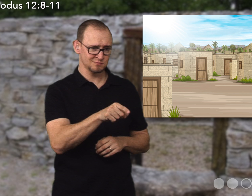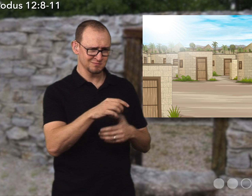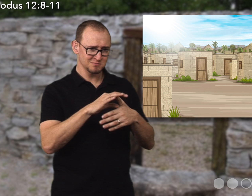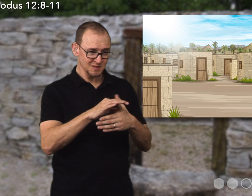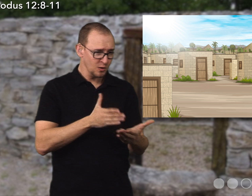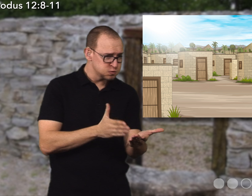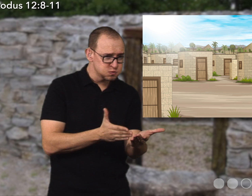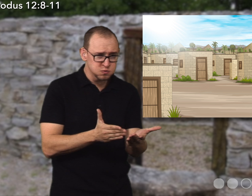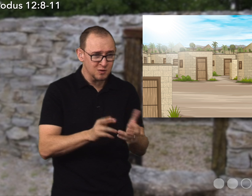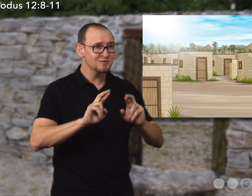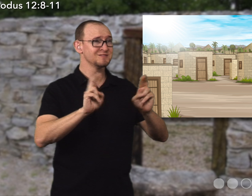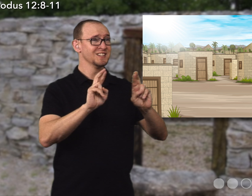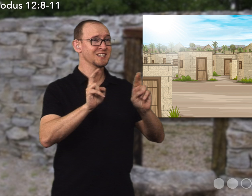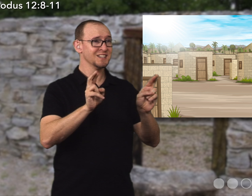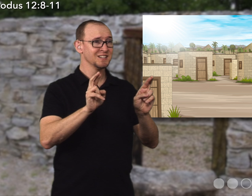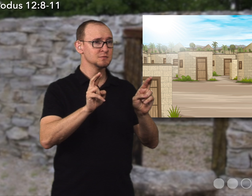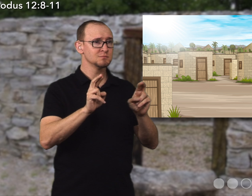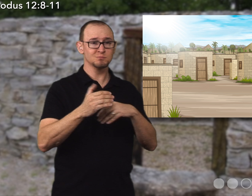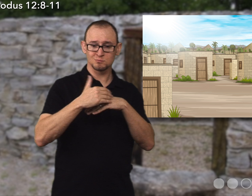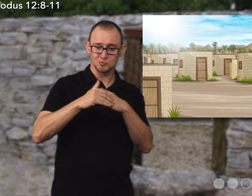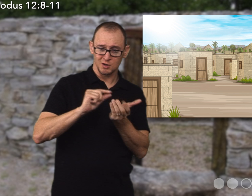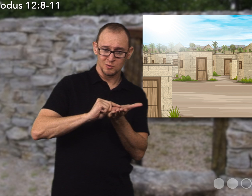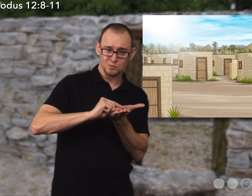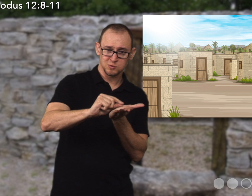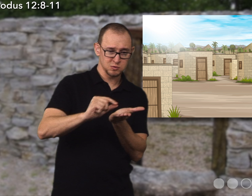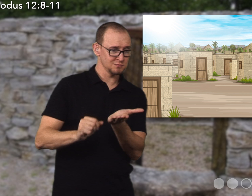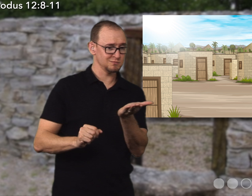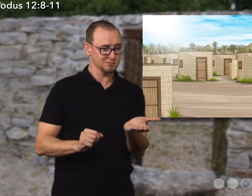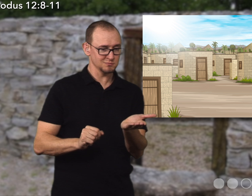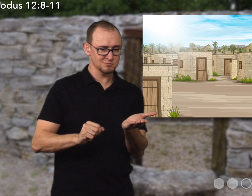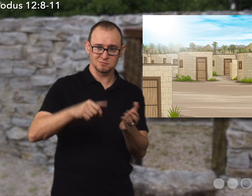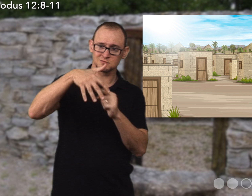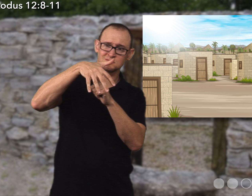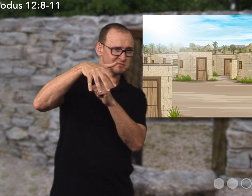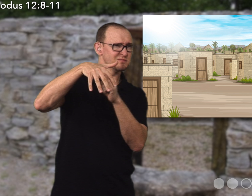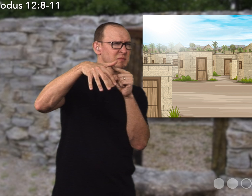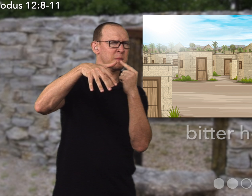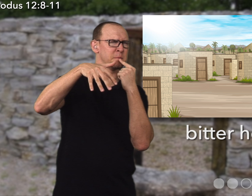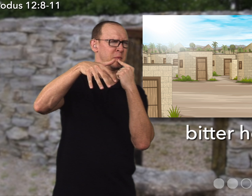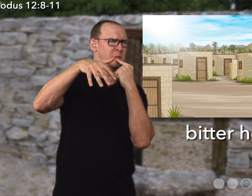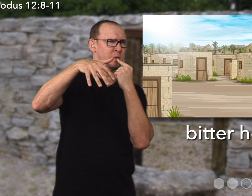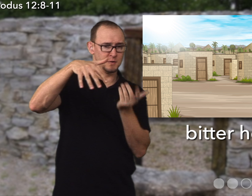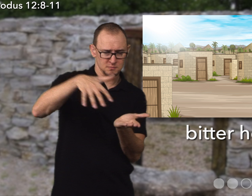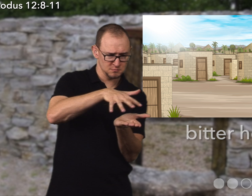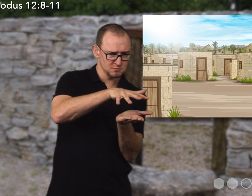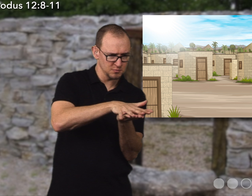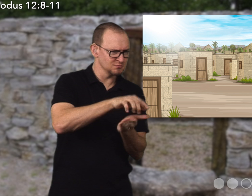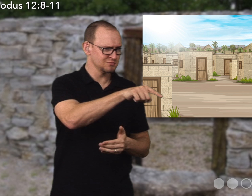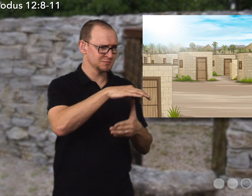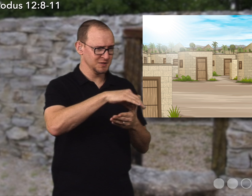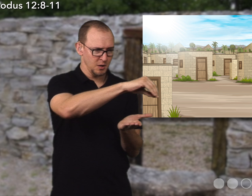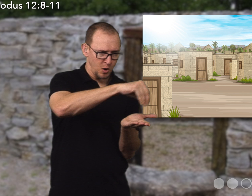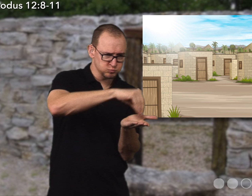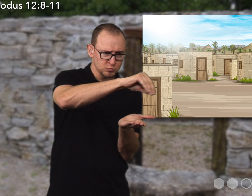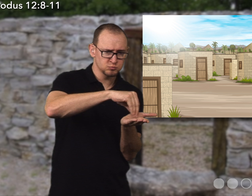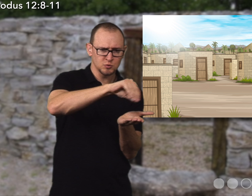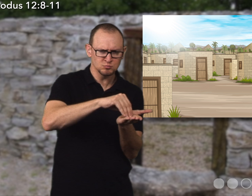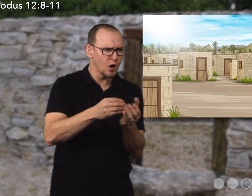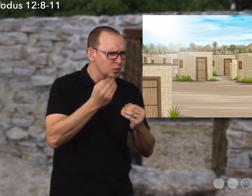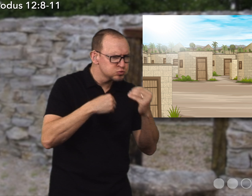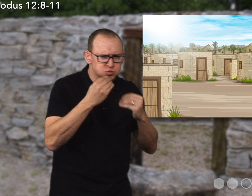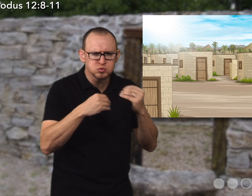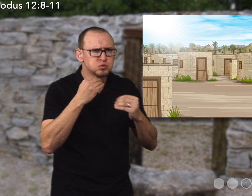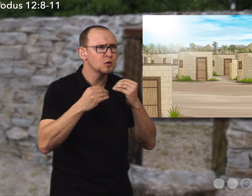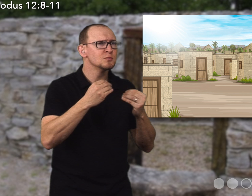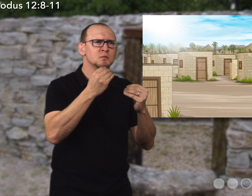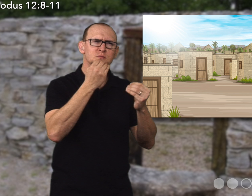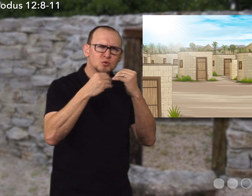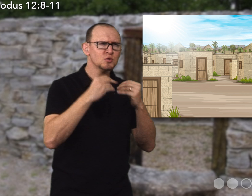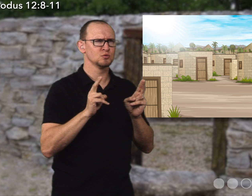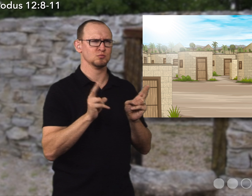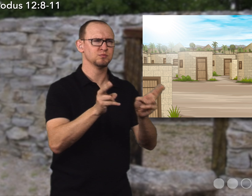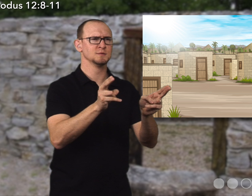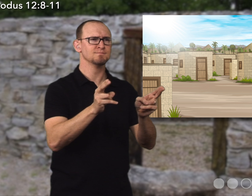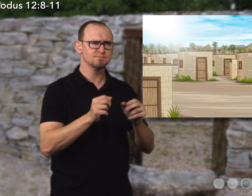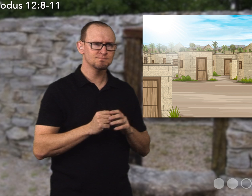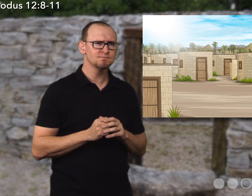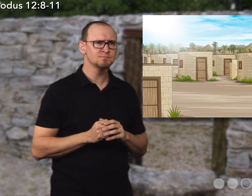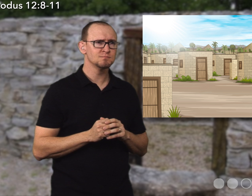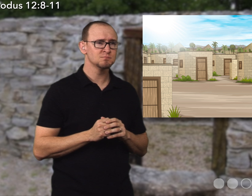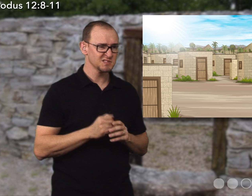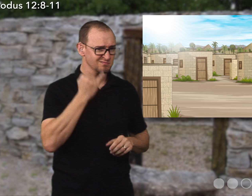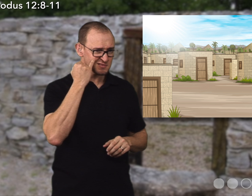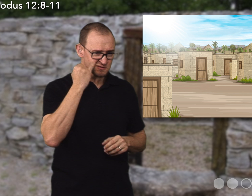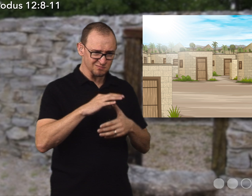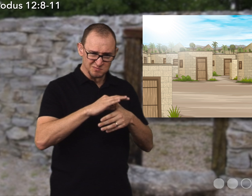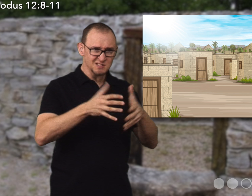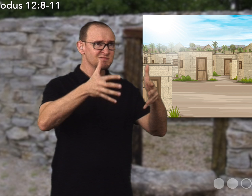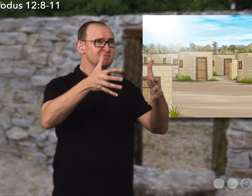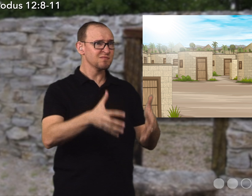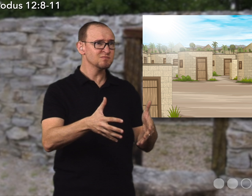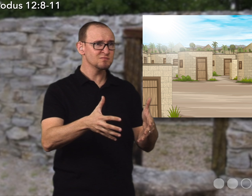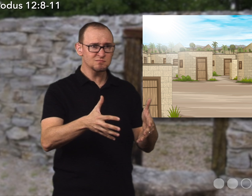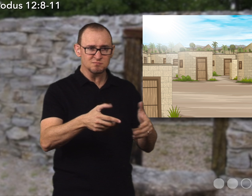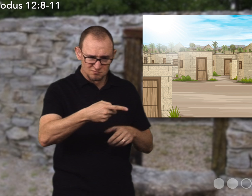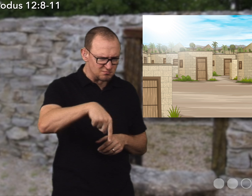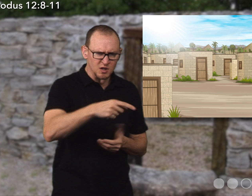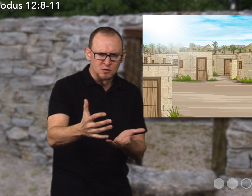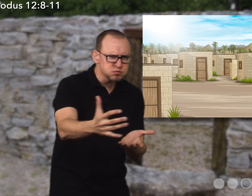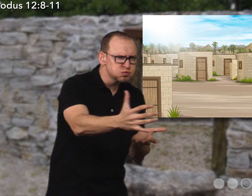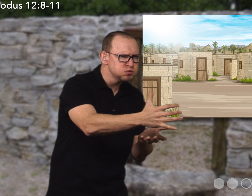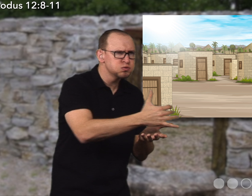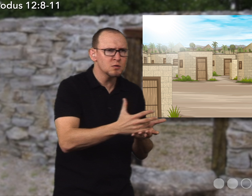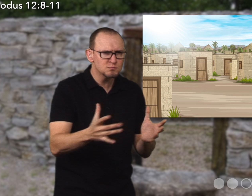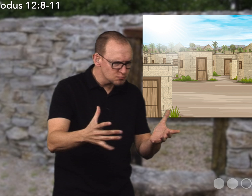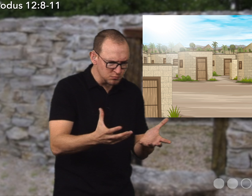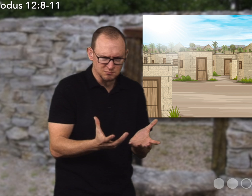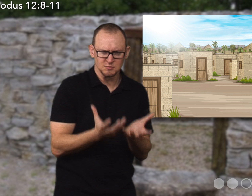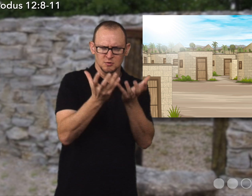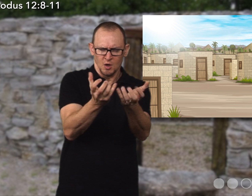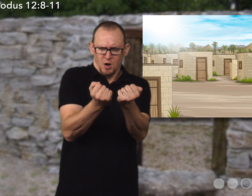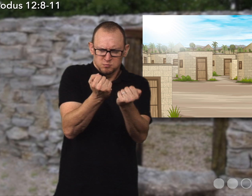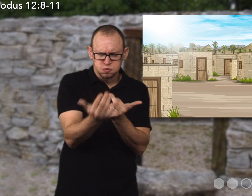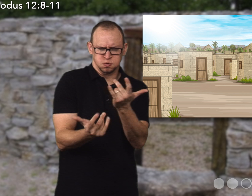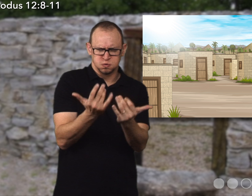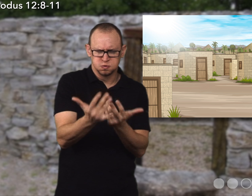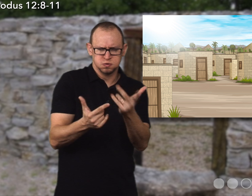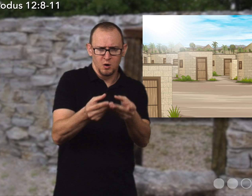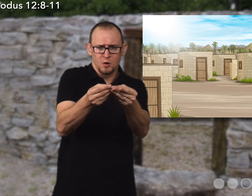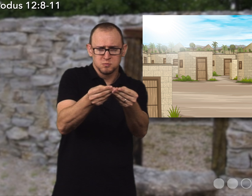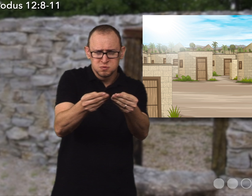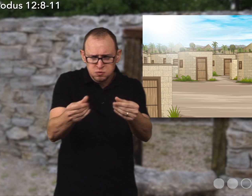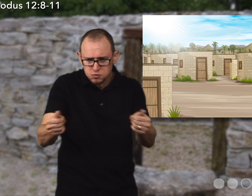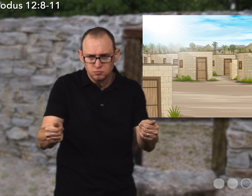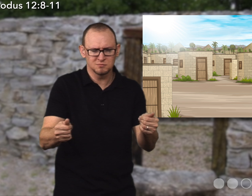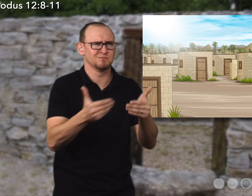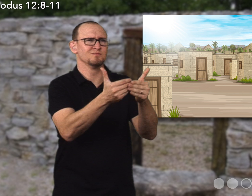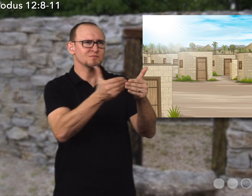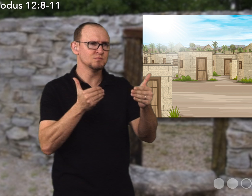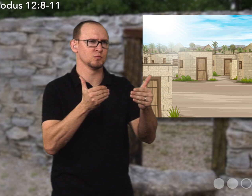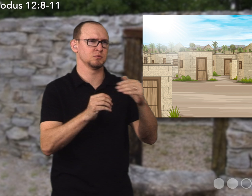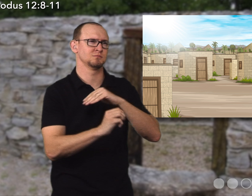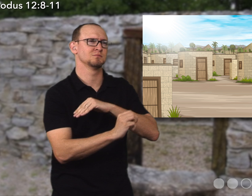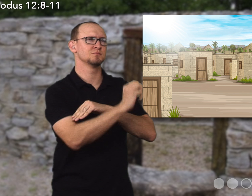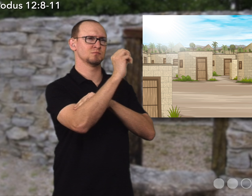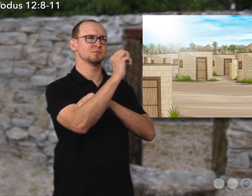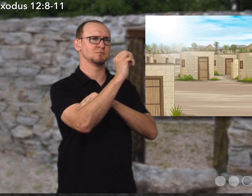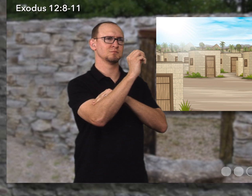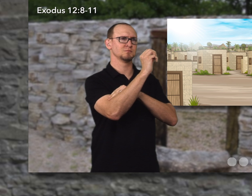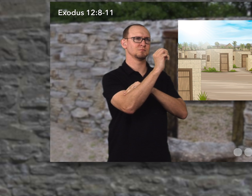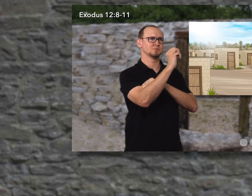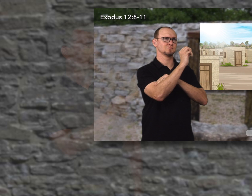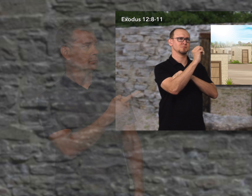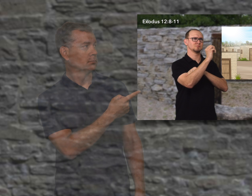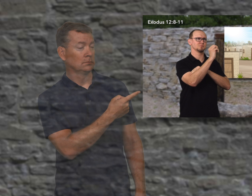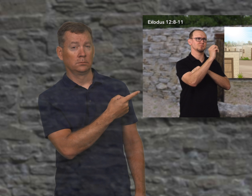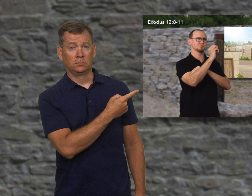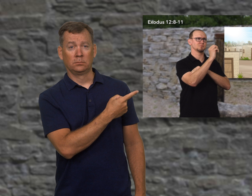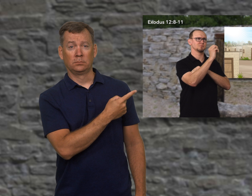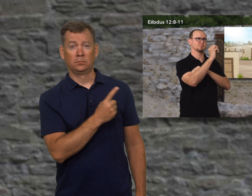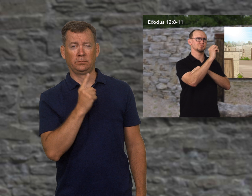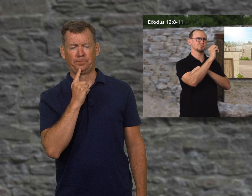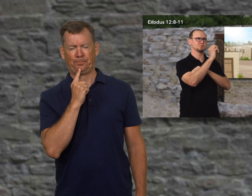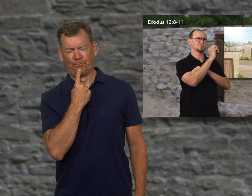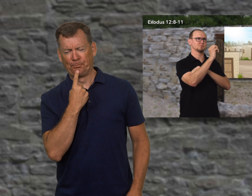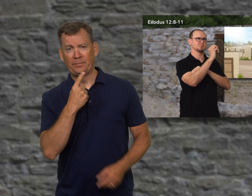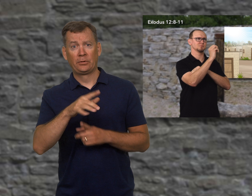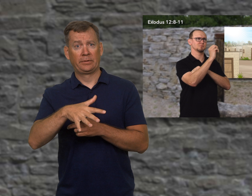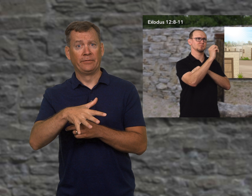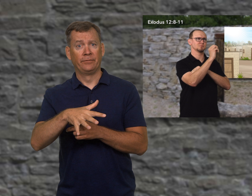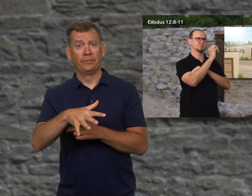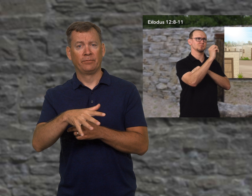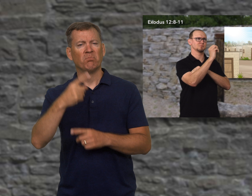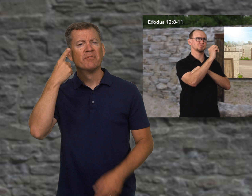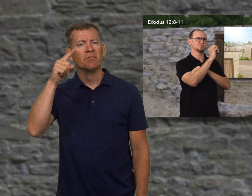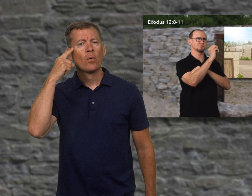Do not leave any of it until morning; before the morning you must burn up any part that is left over.